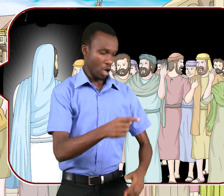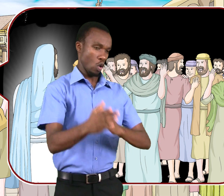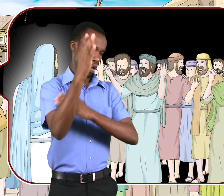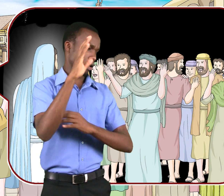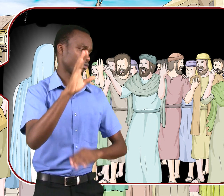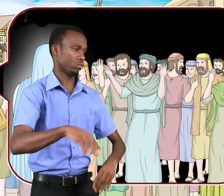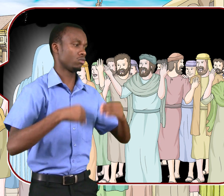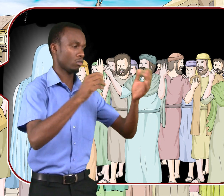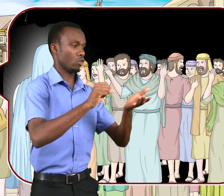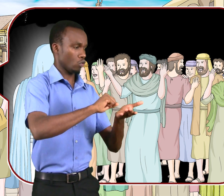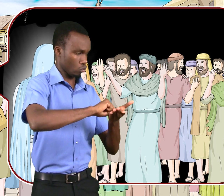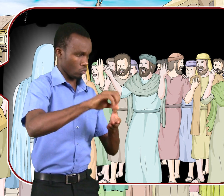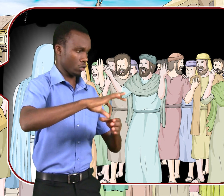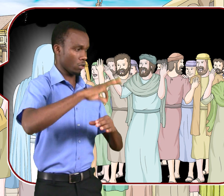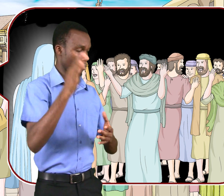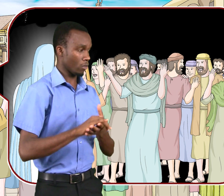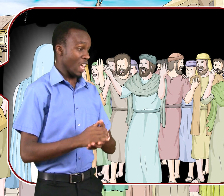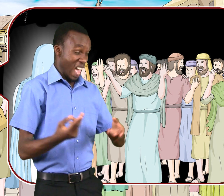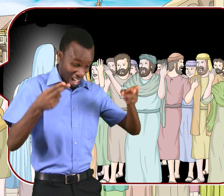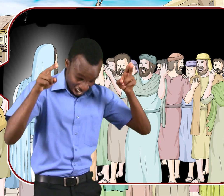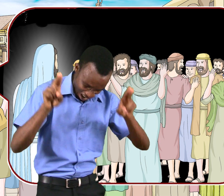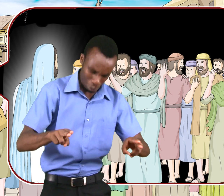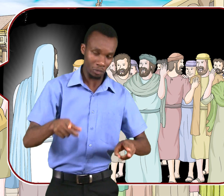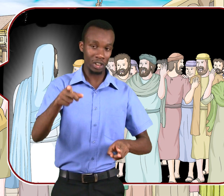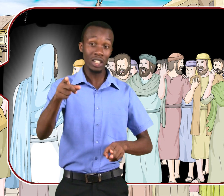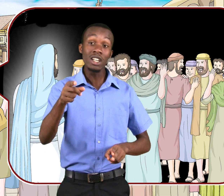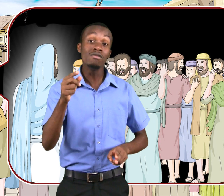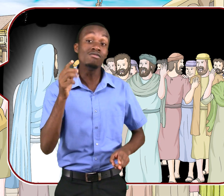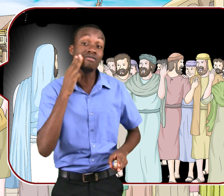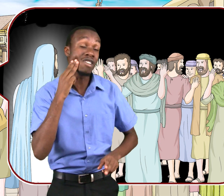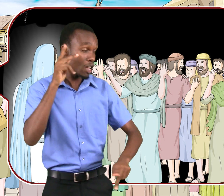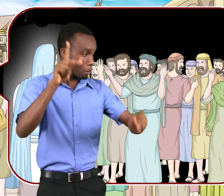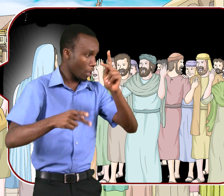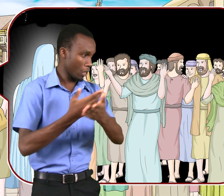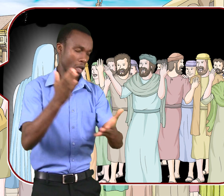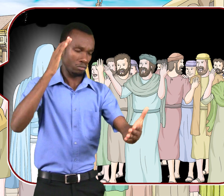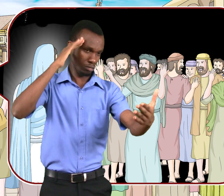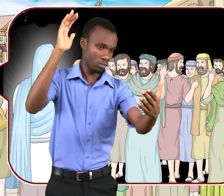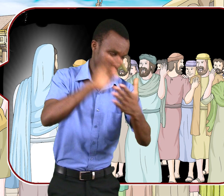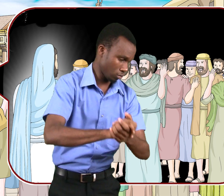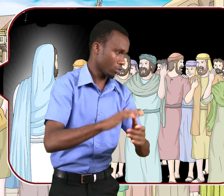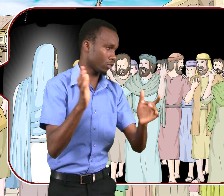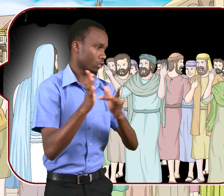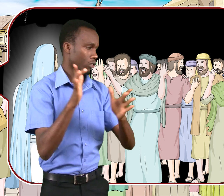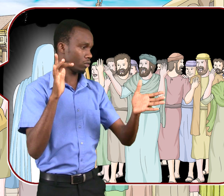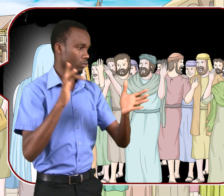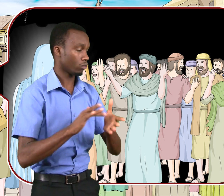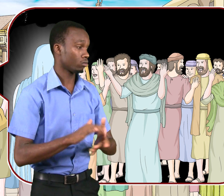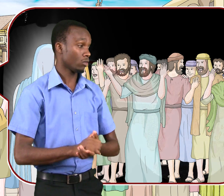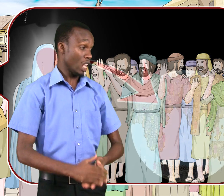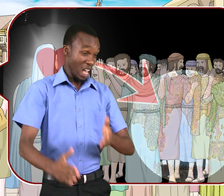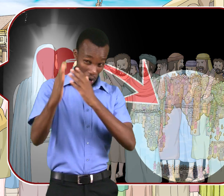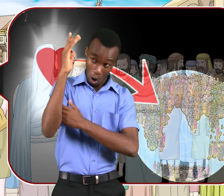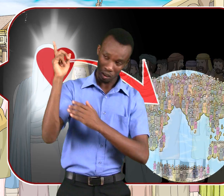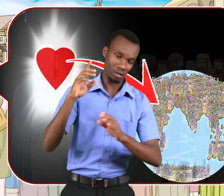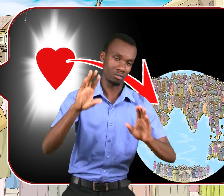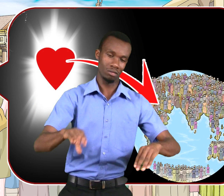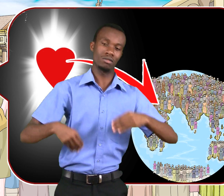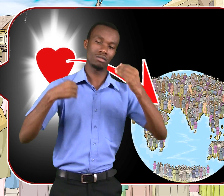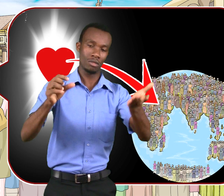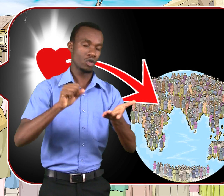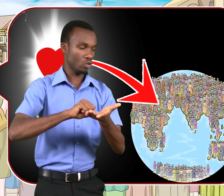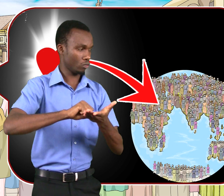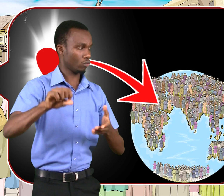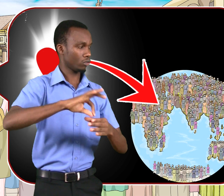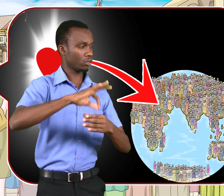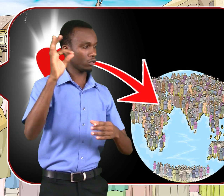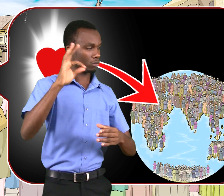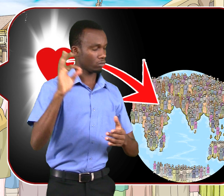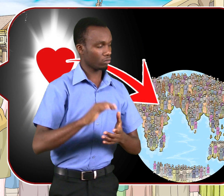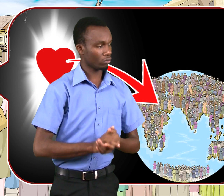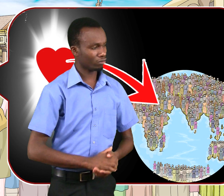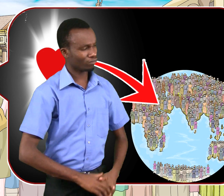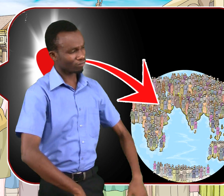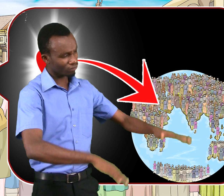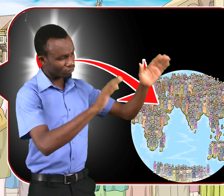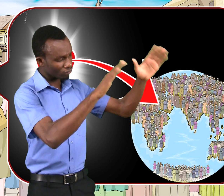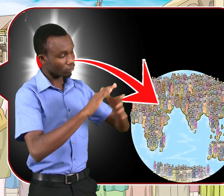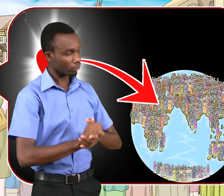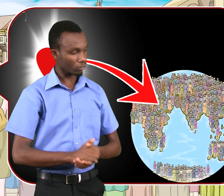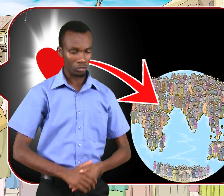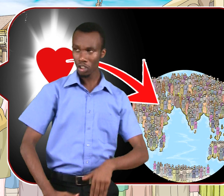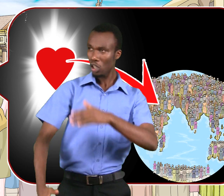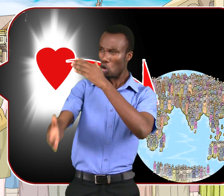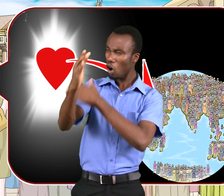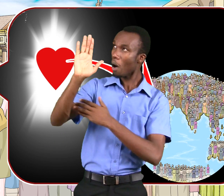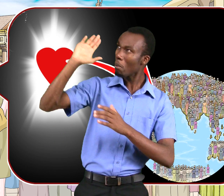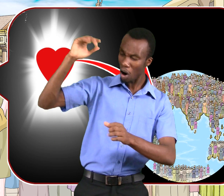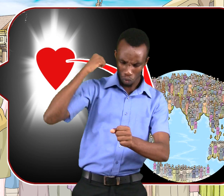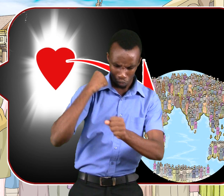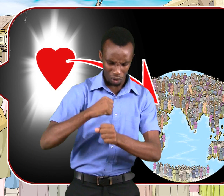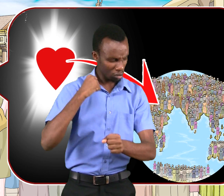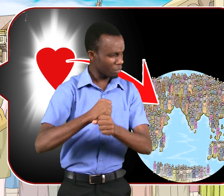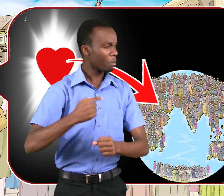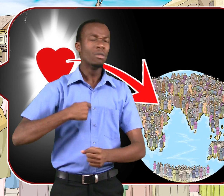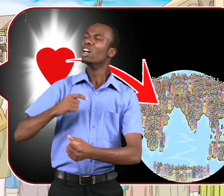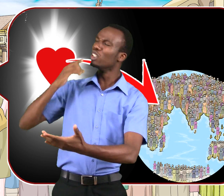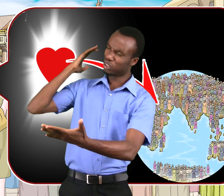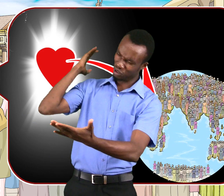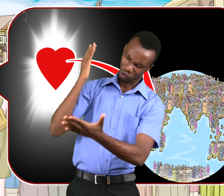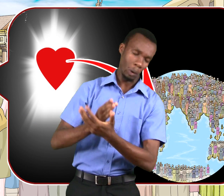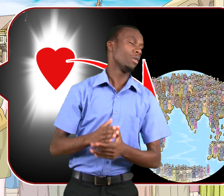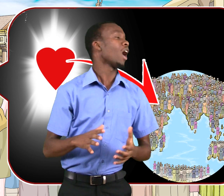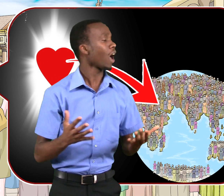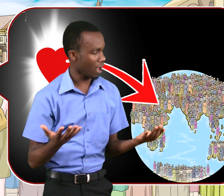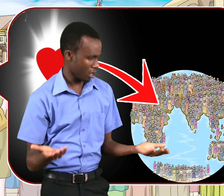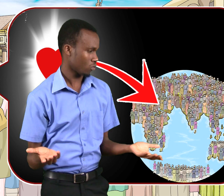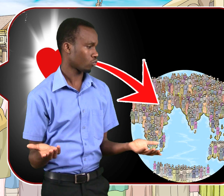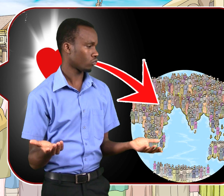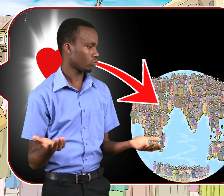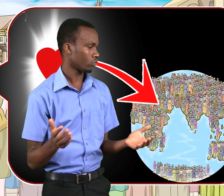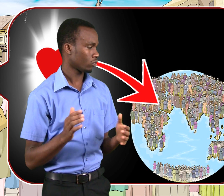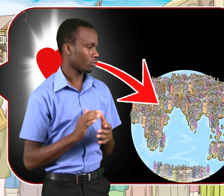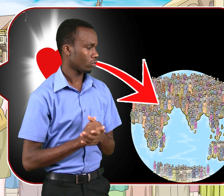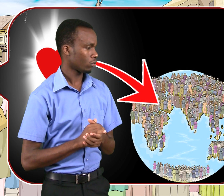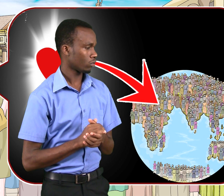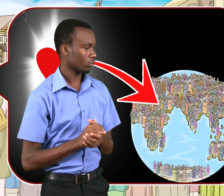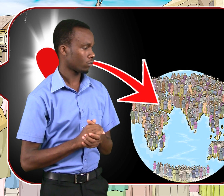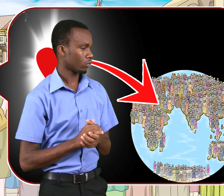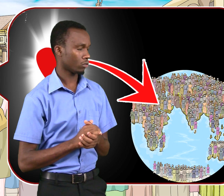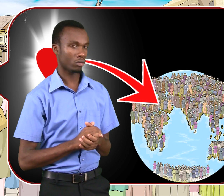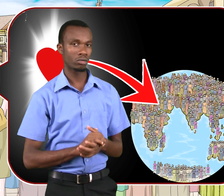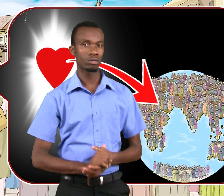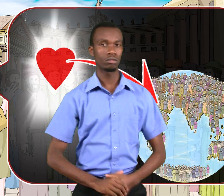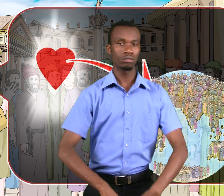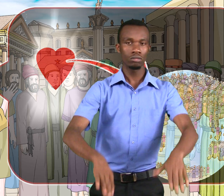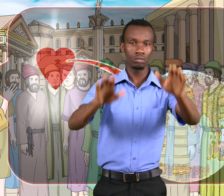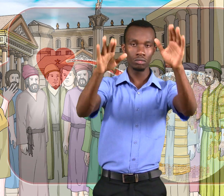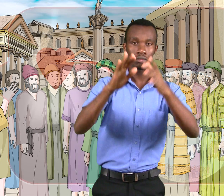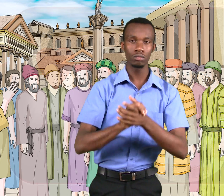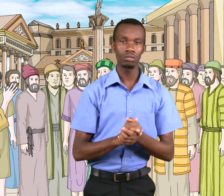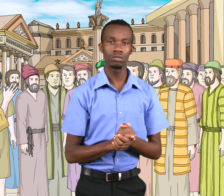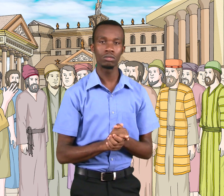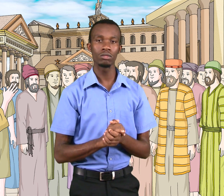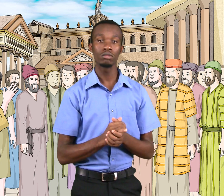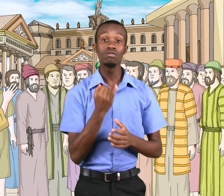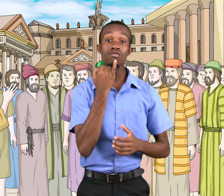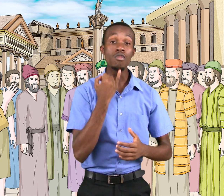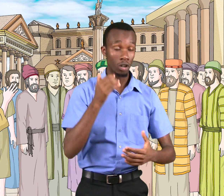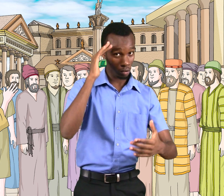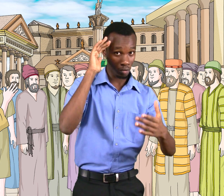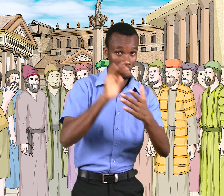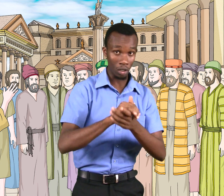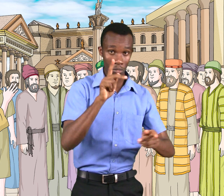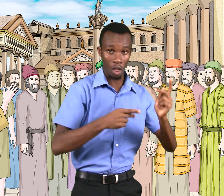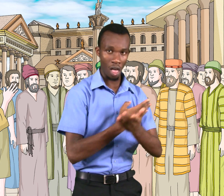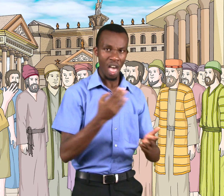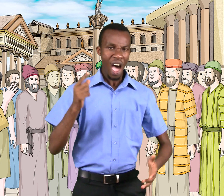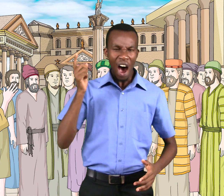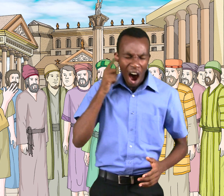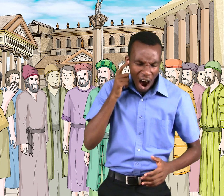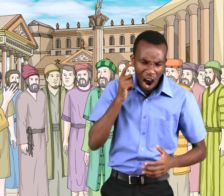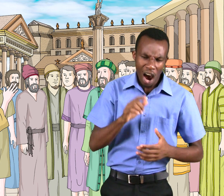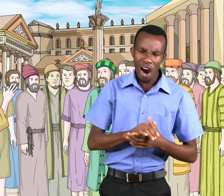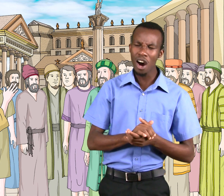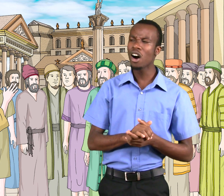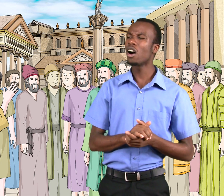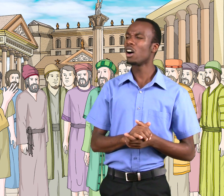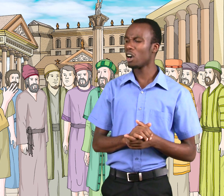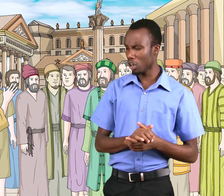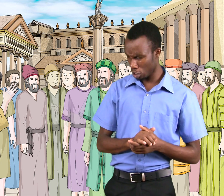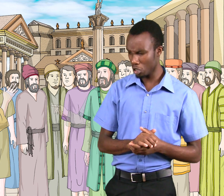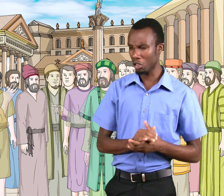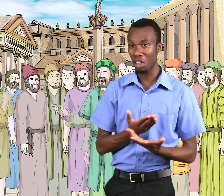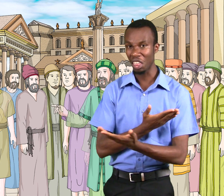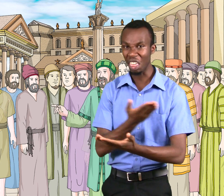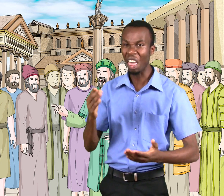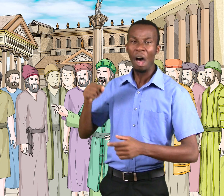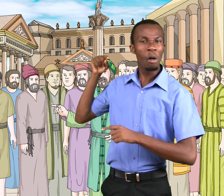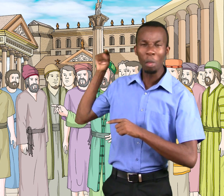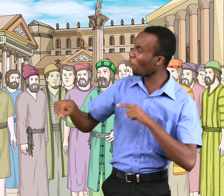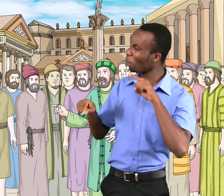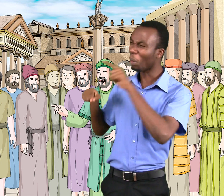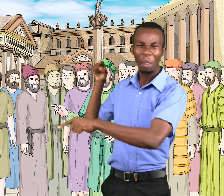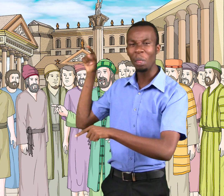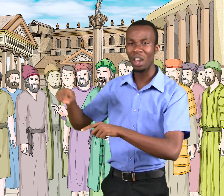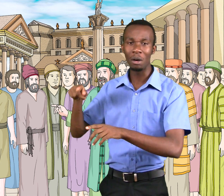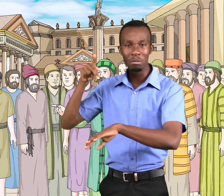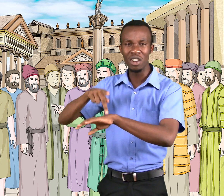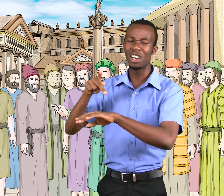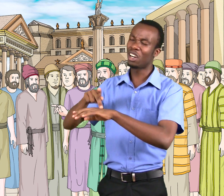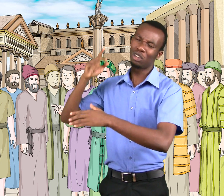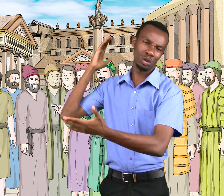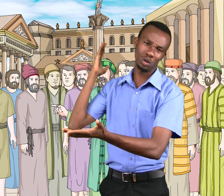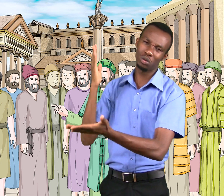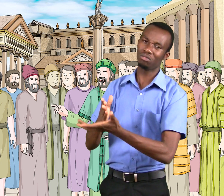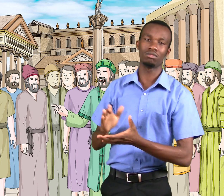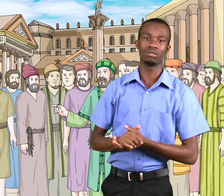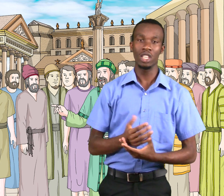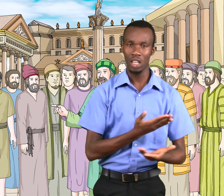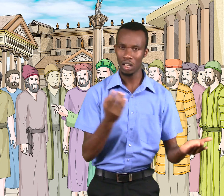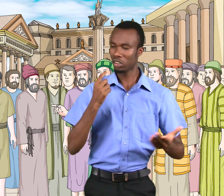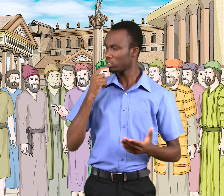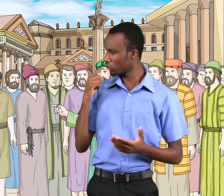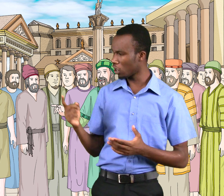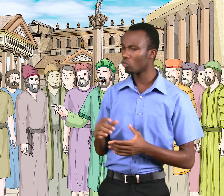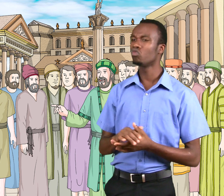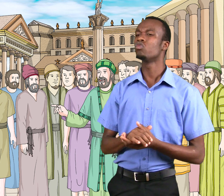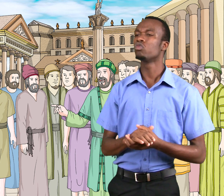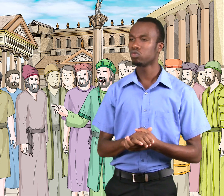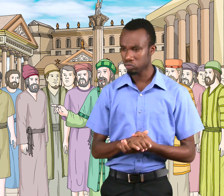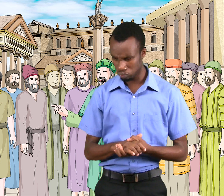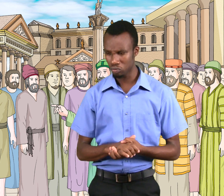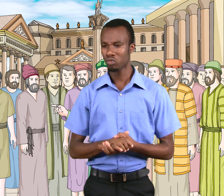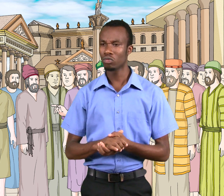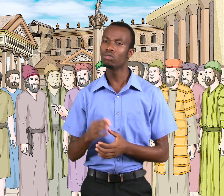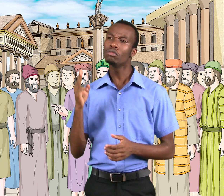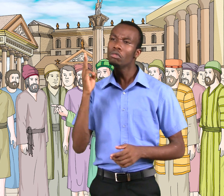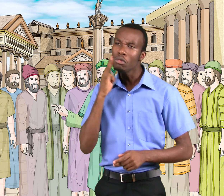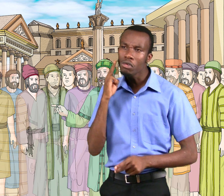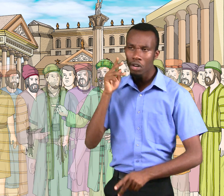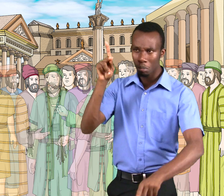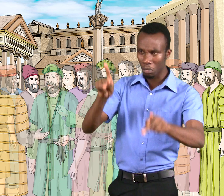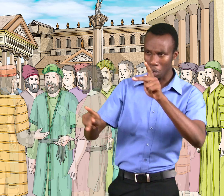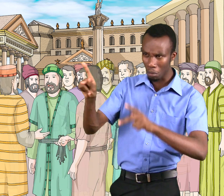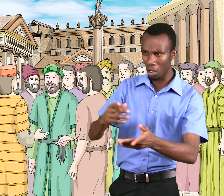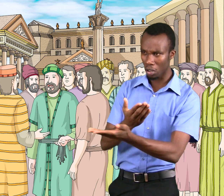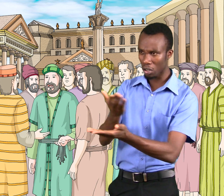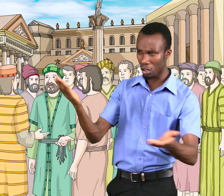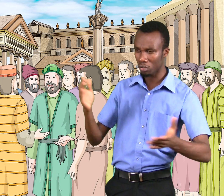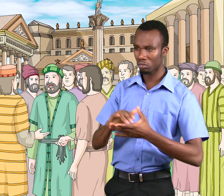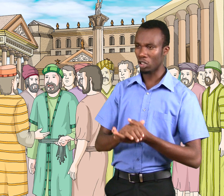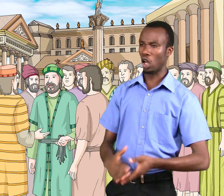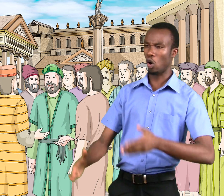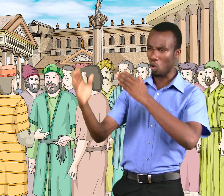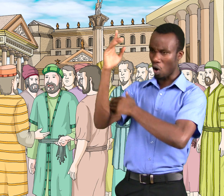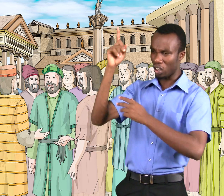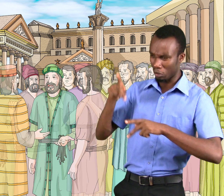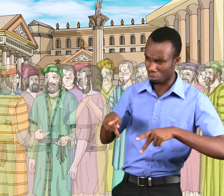So if God gave them the same gift He gave us who believed in the Lord Jesus Christ, who was I to hinder the work of God?”